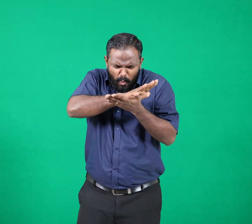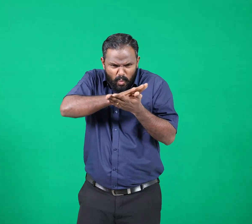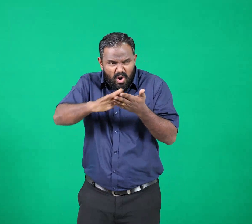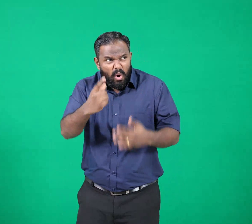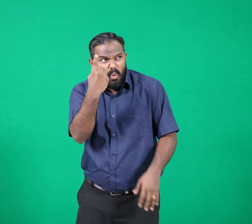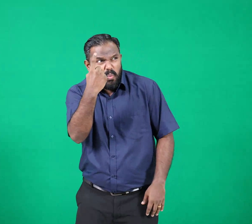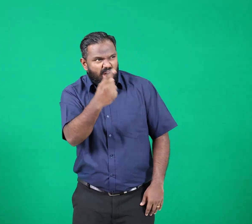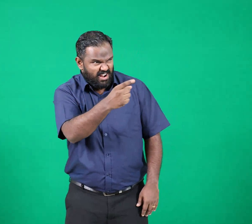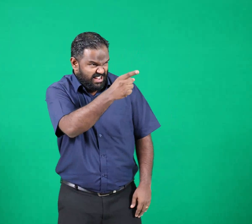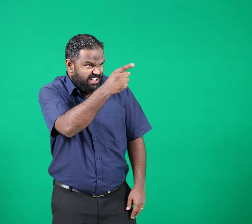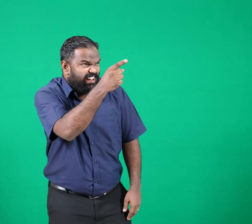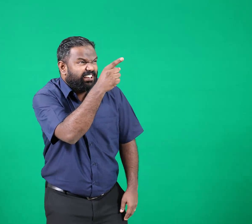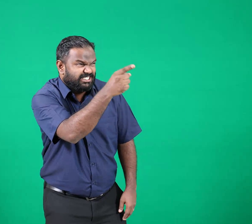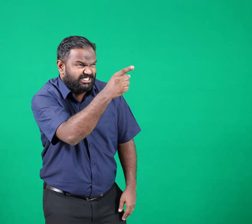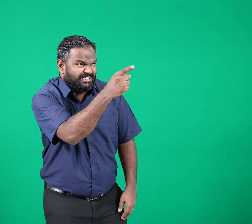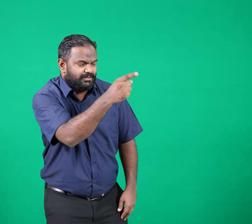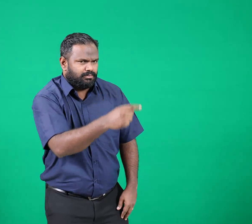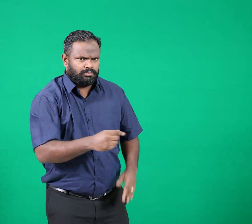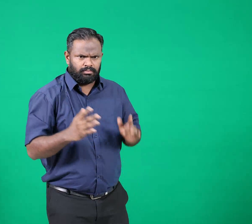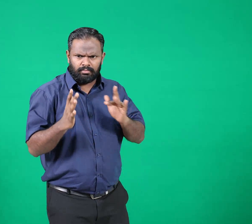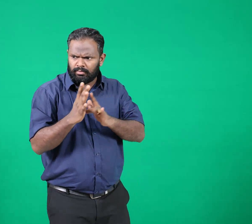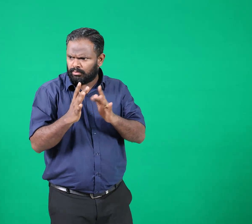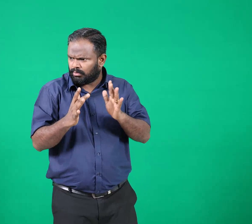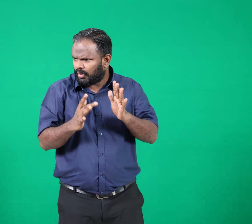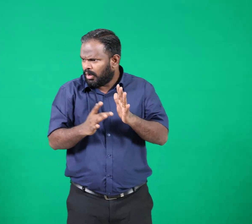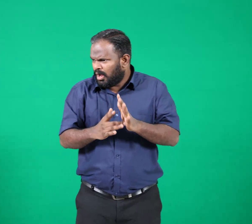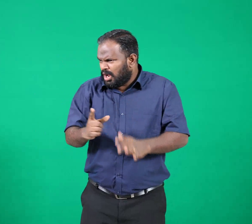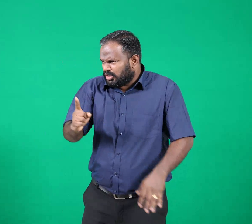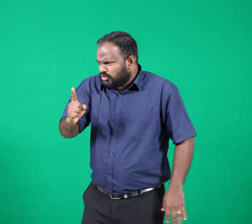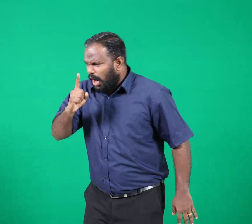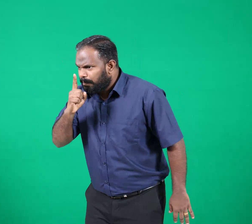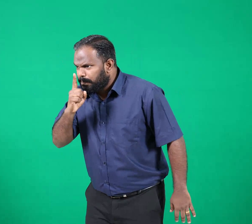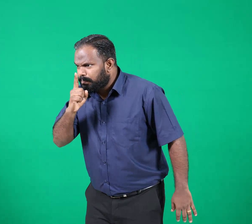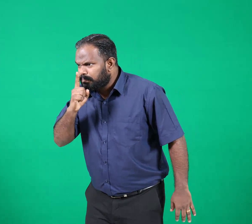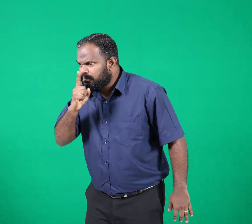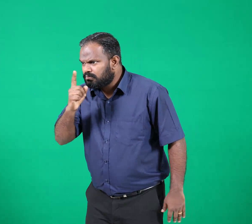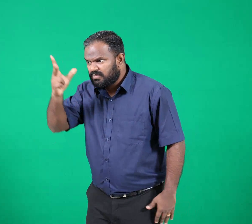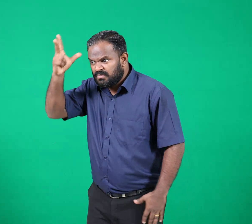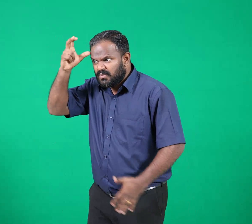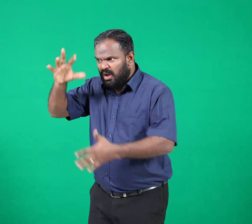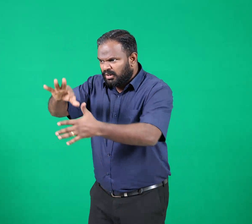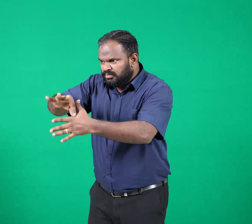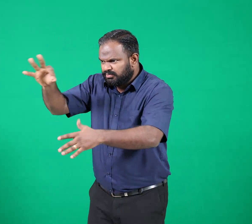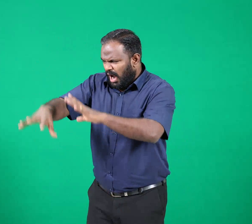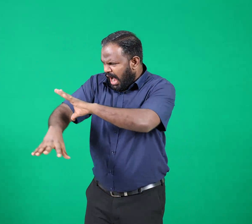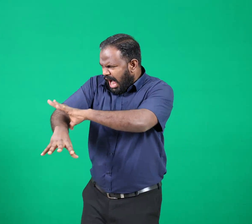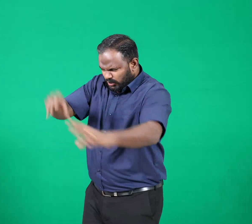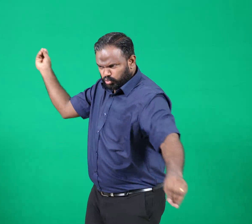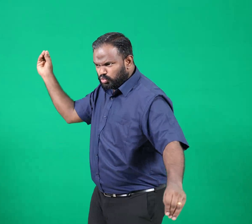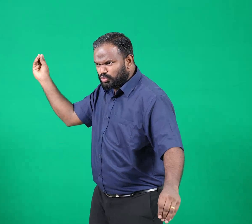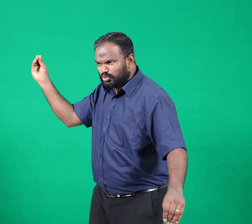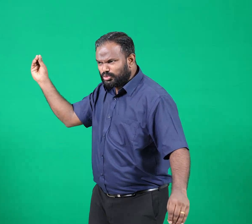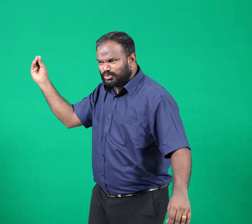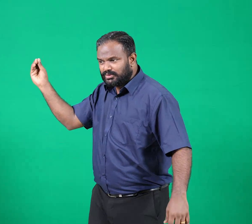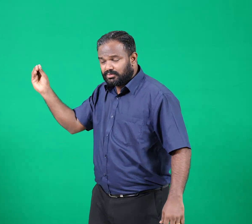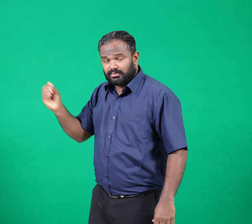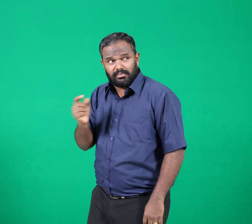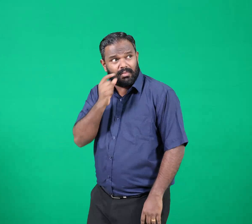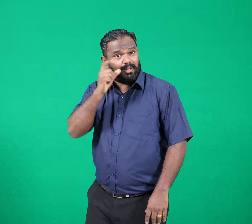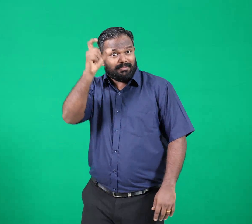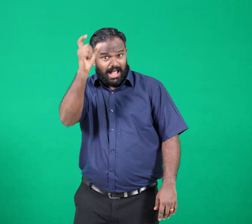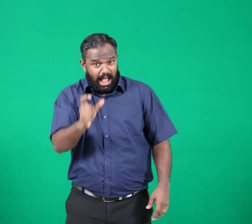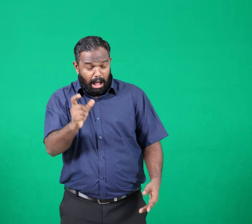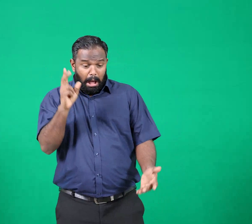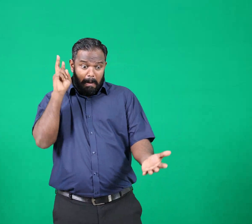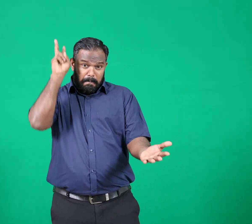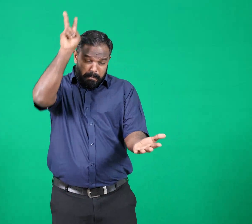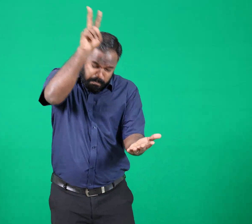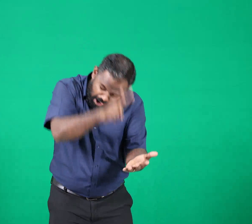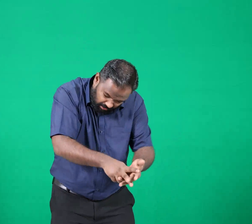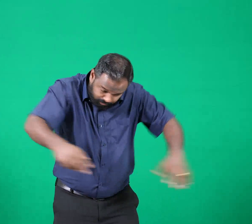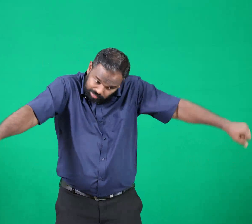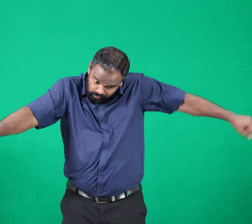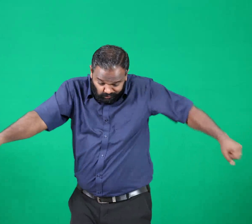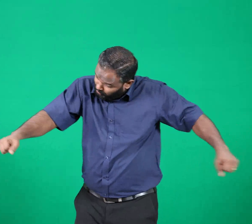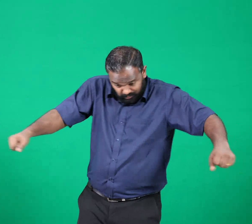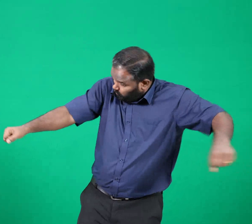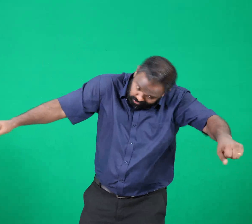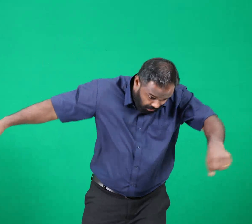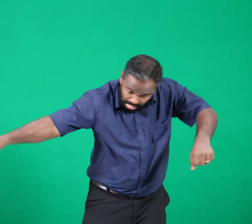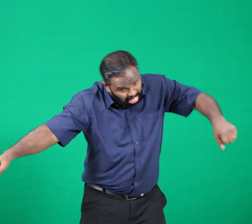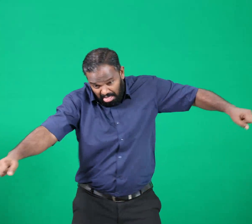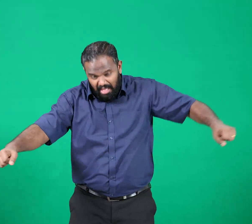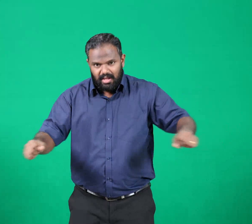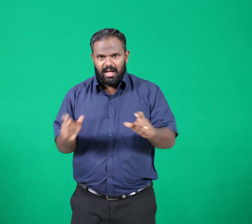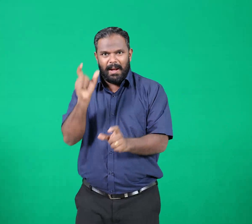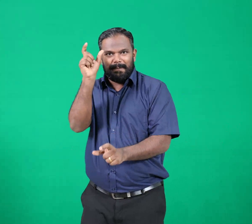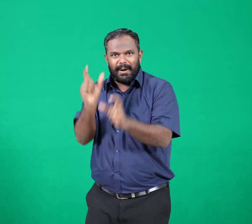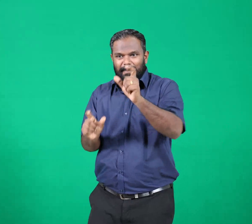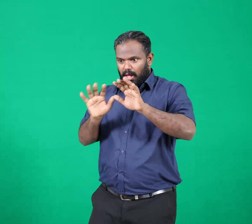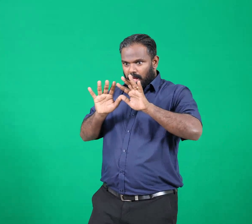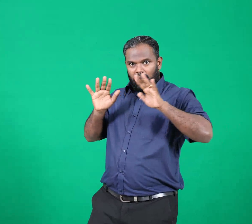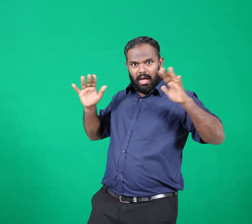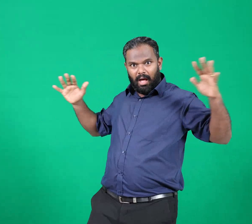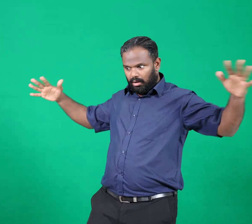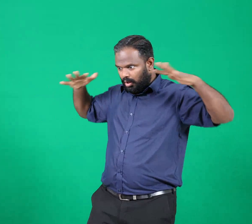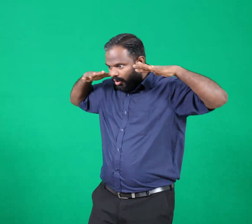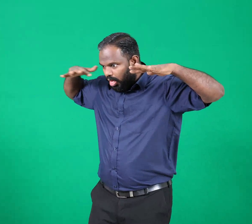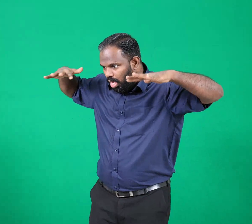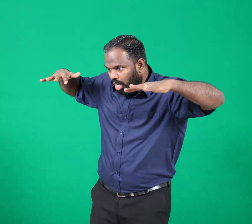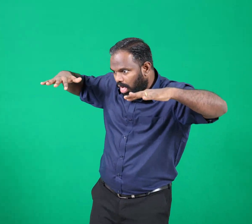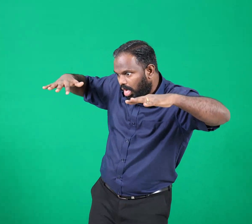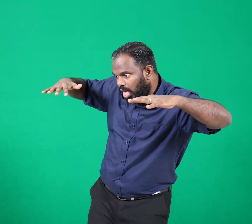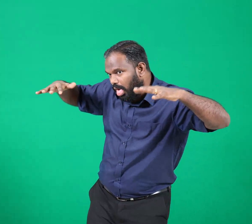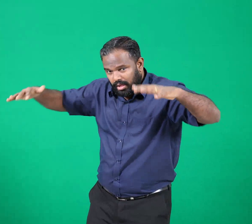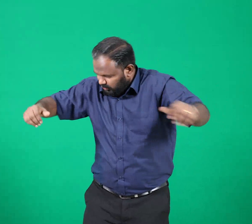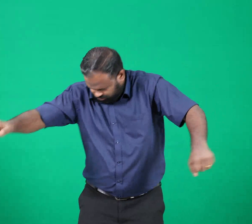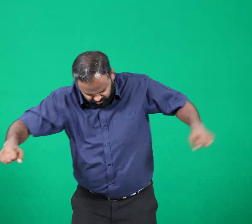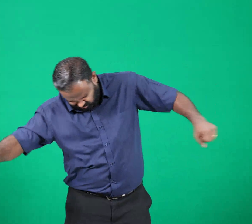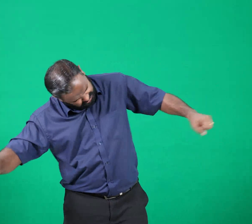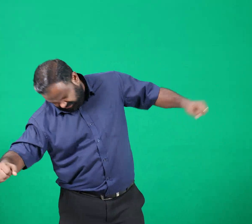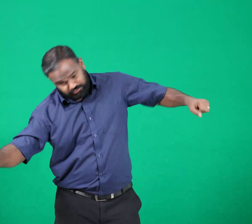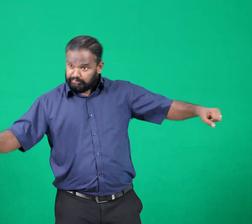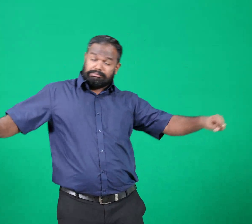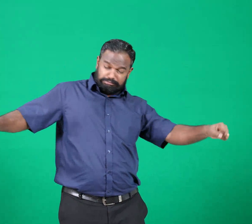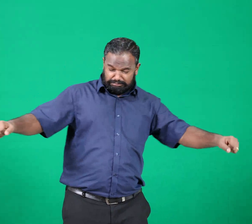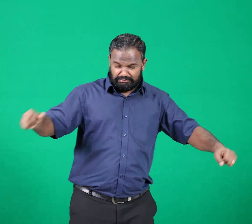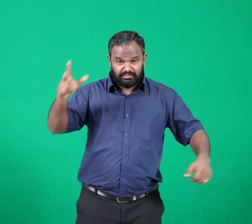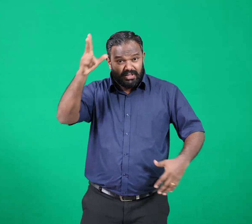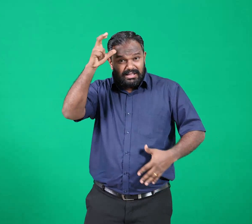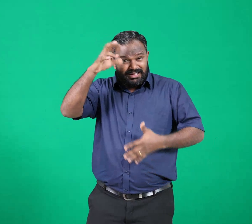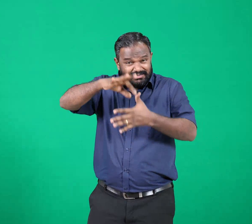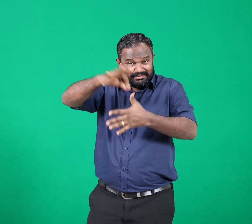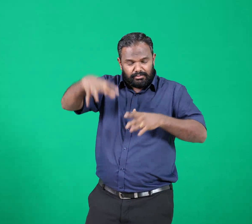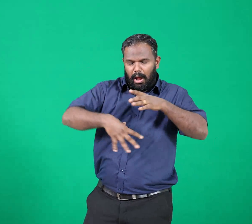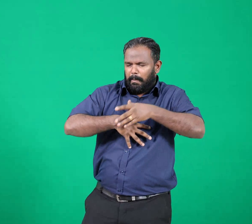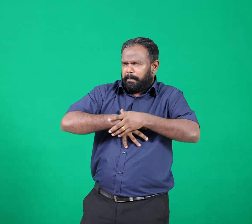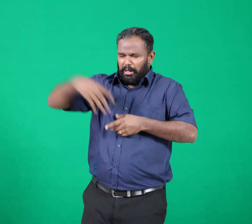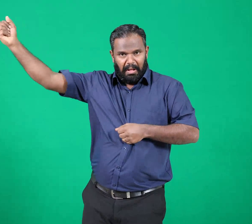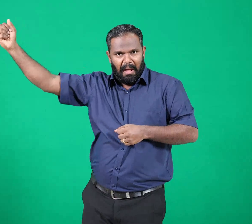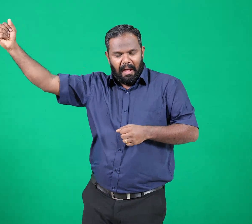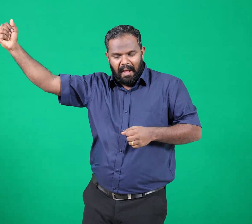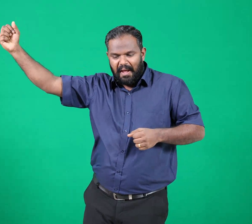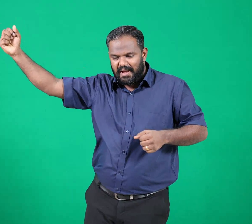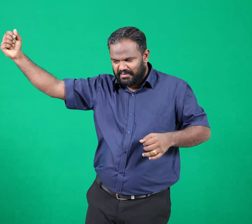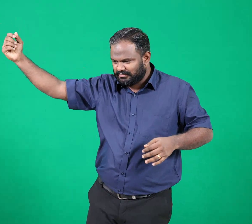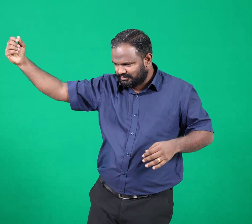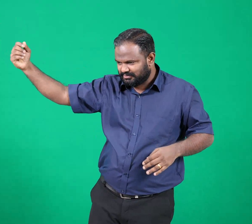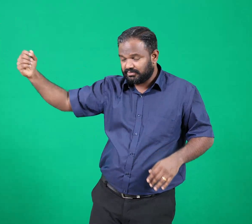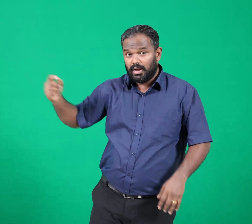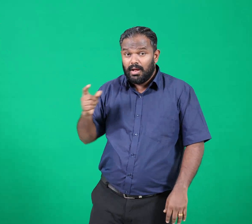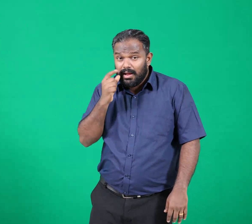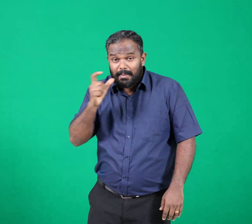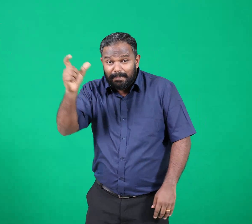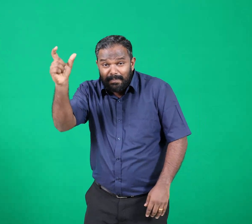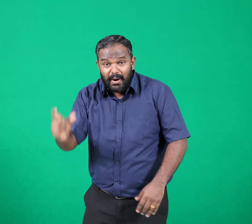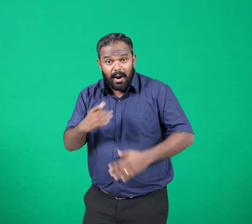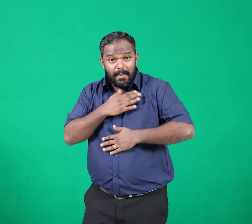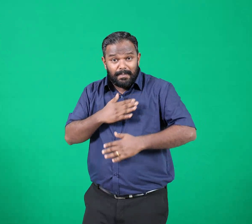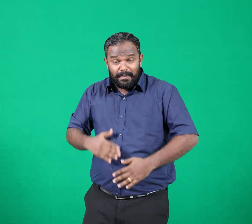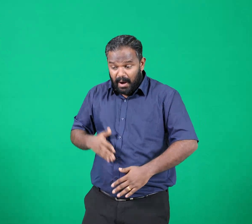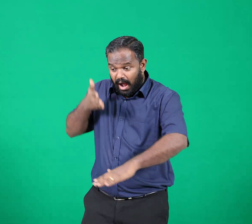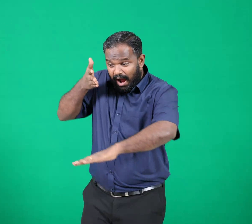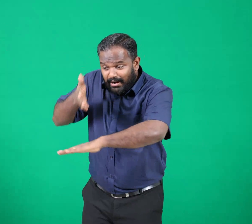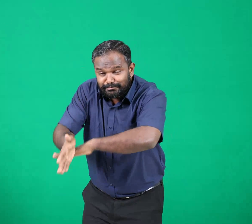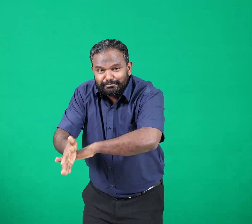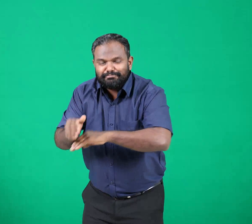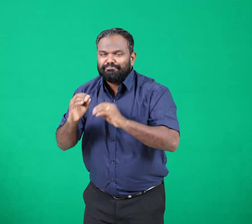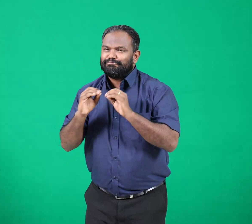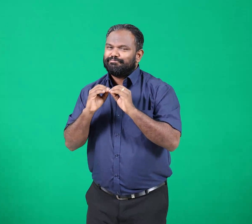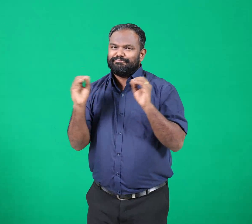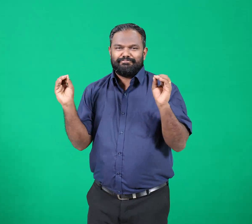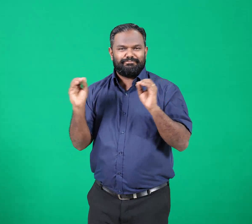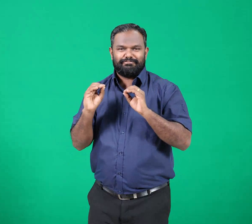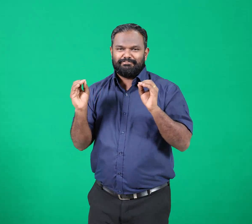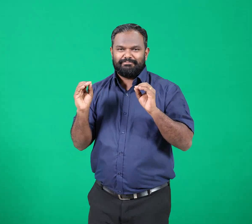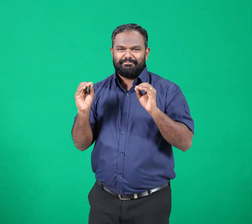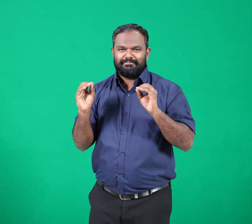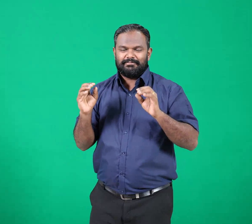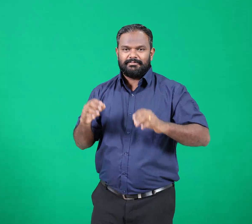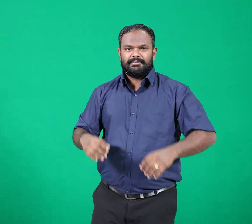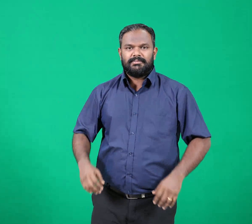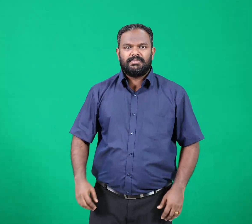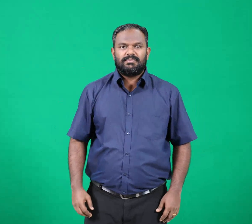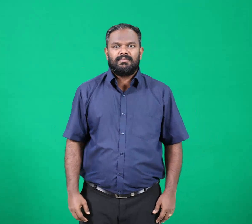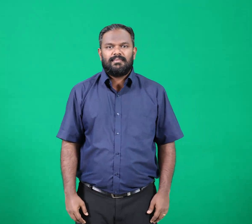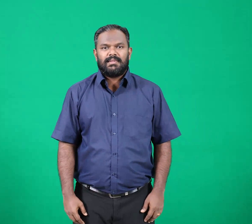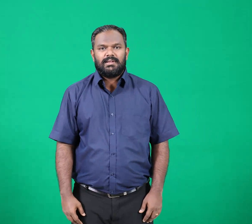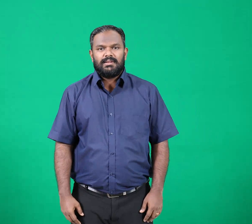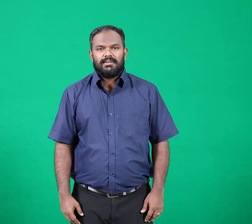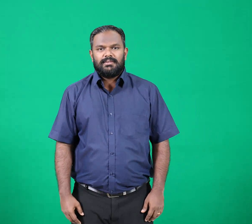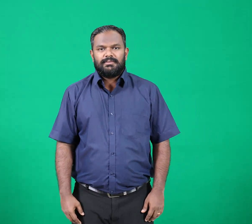But Jesus rebuked the demon. " Be silent!" He said. " Come out of him!" At this, the demon threw the man down before them all and came out without harming him.